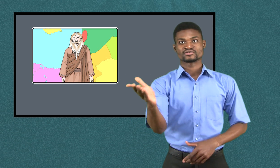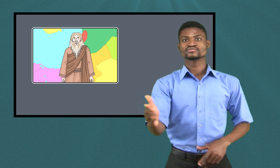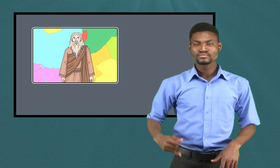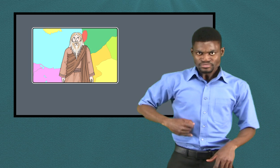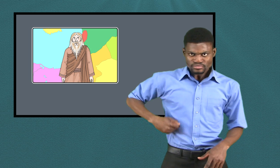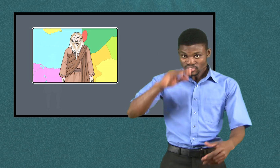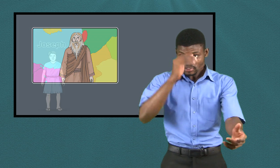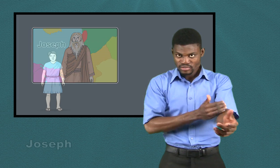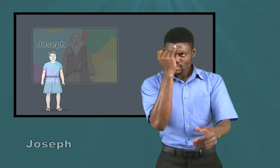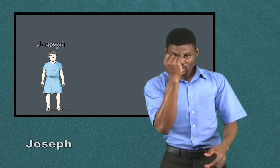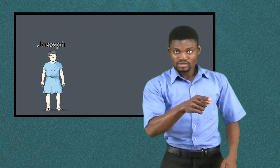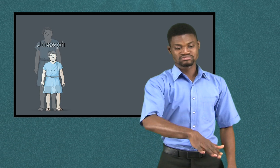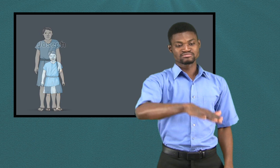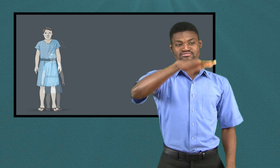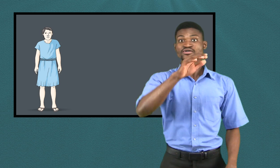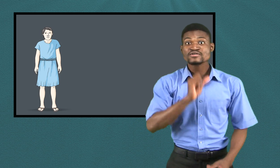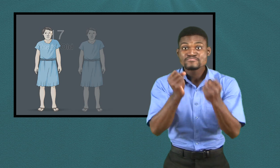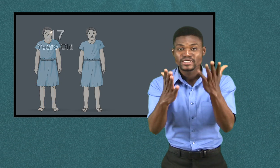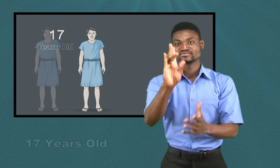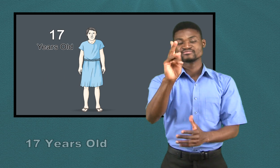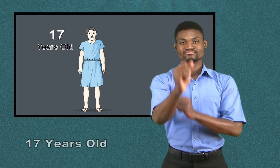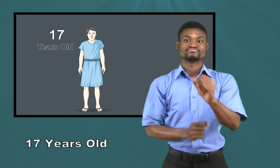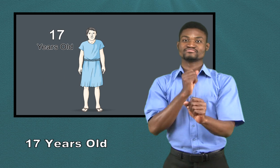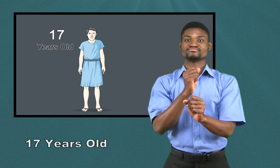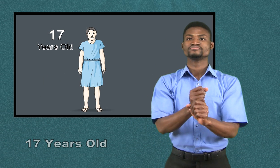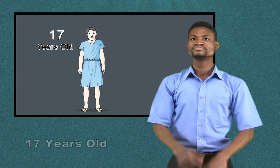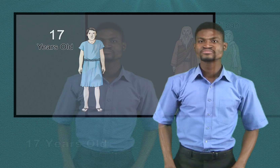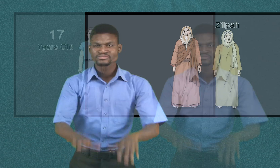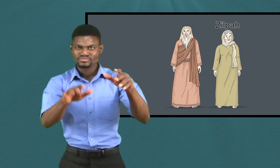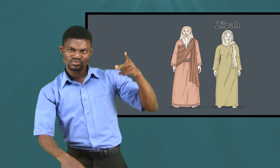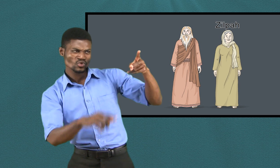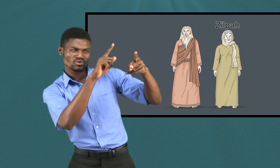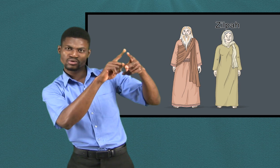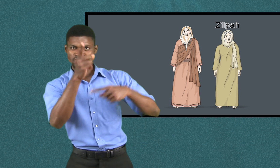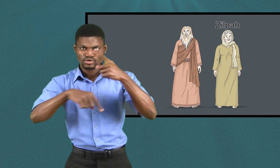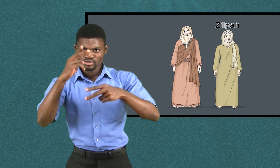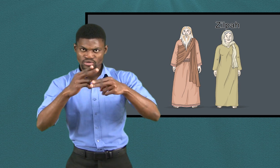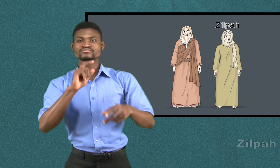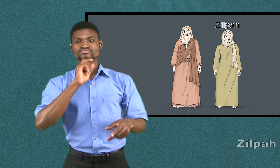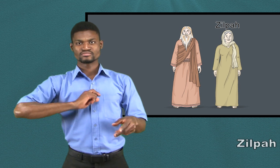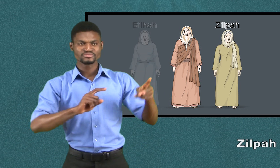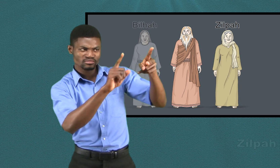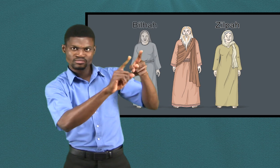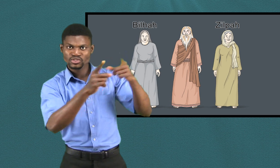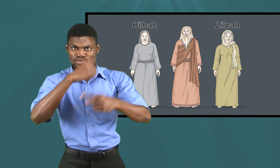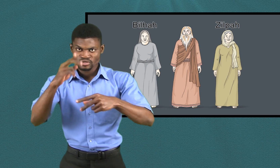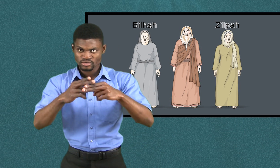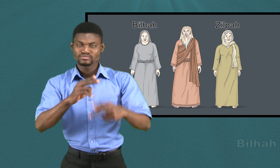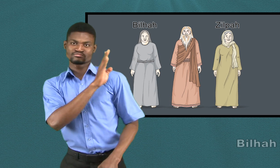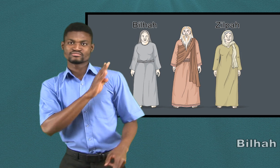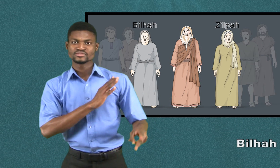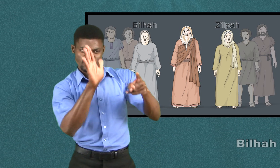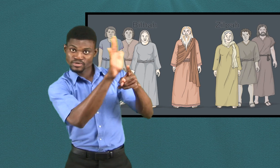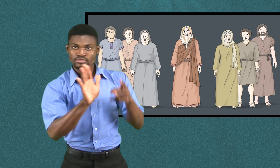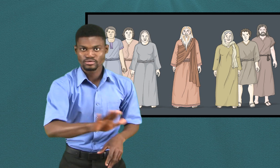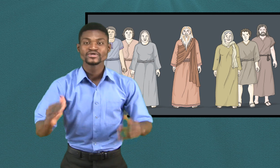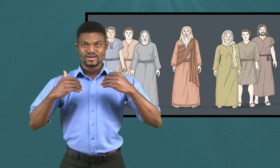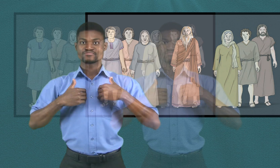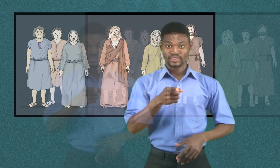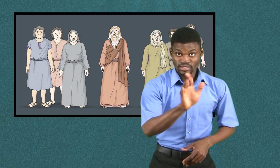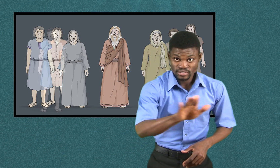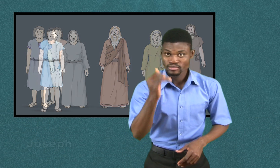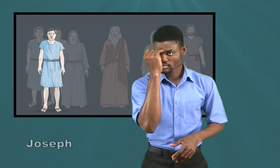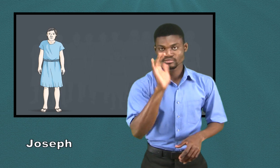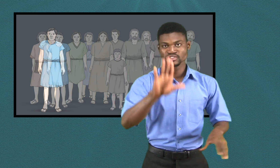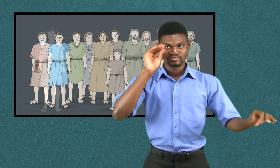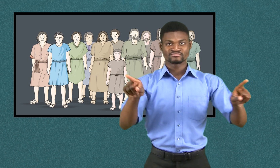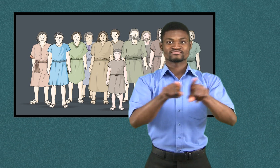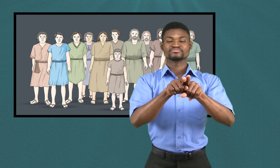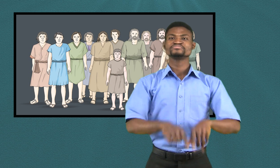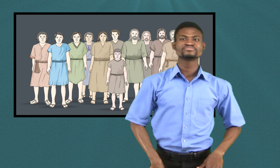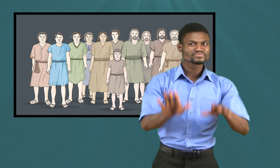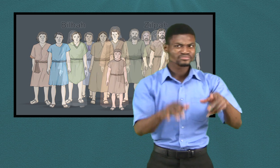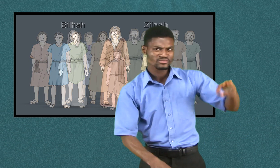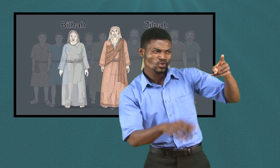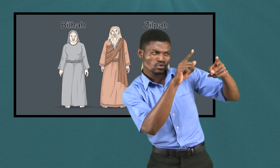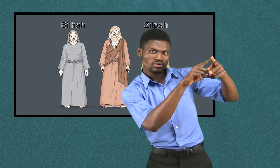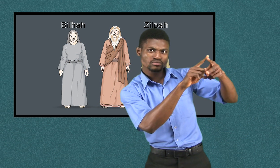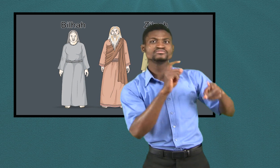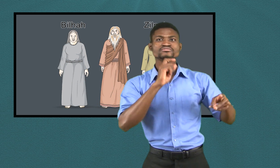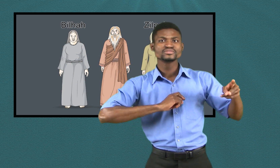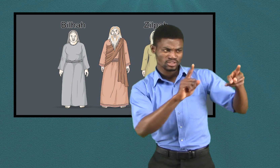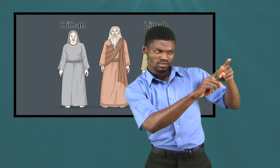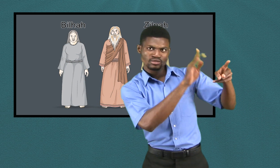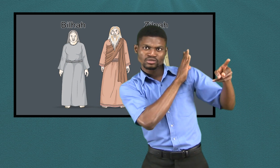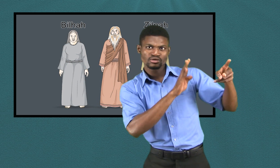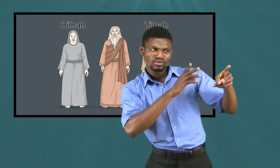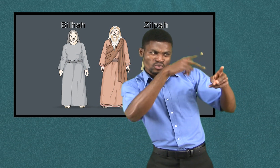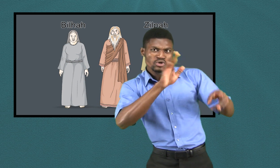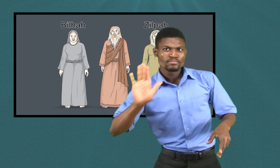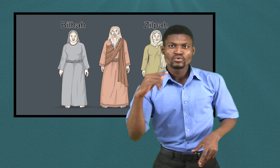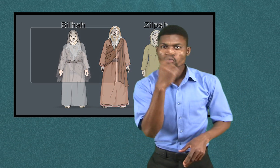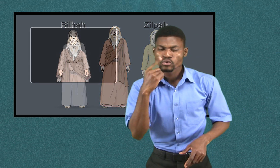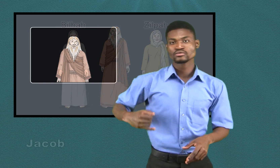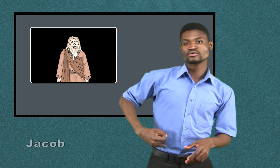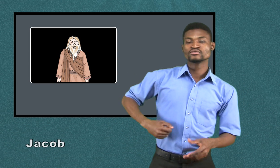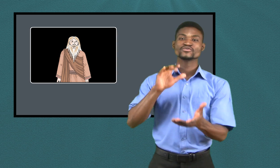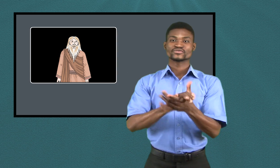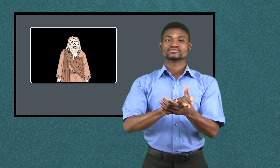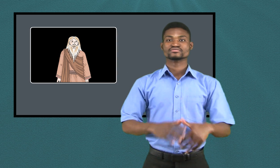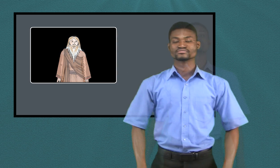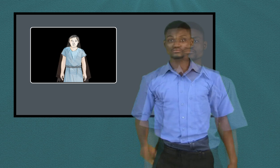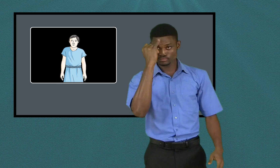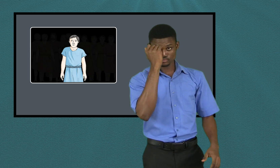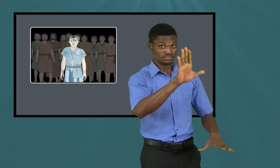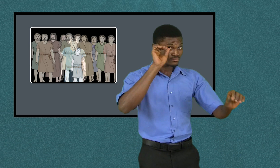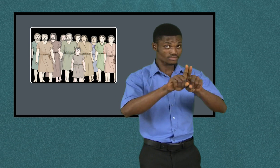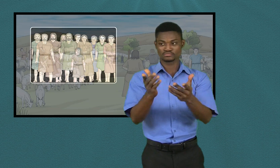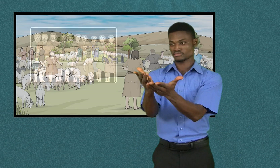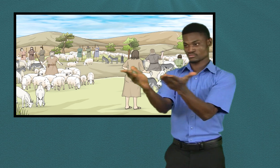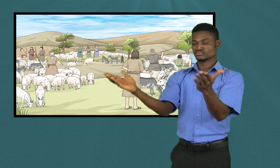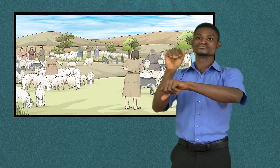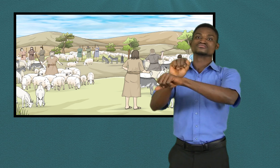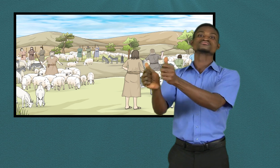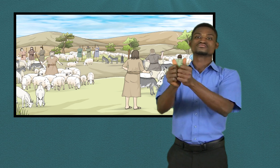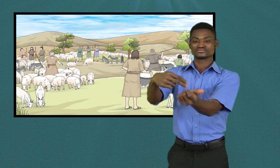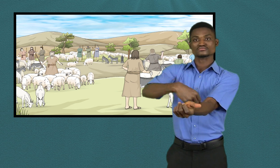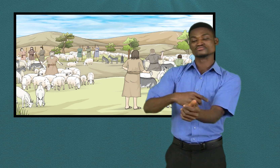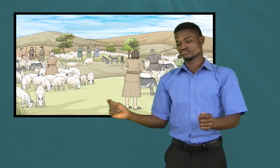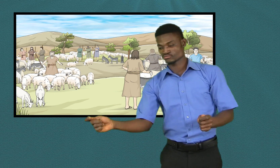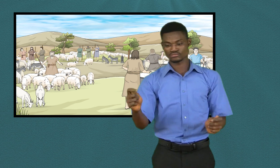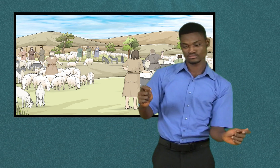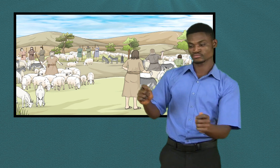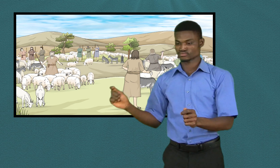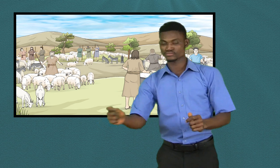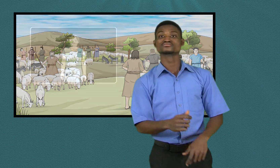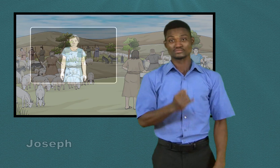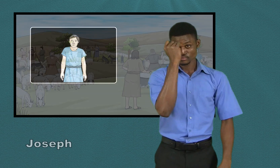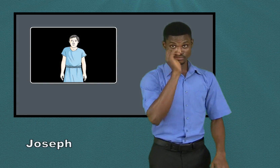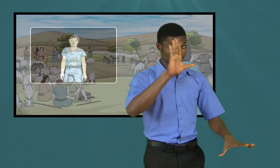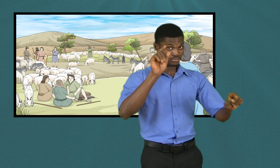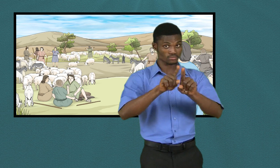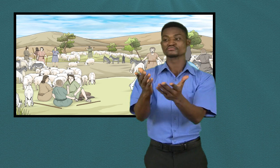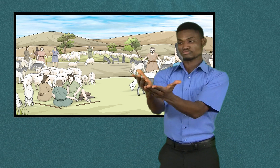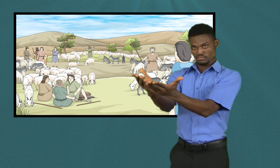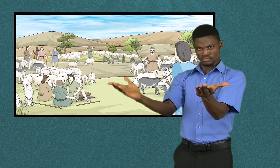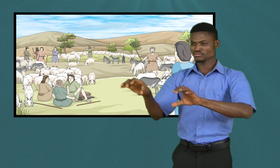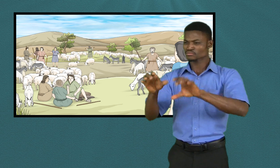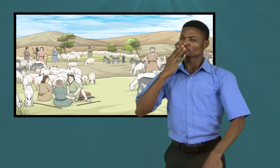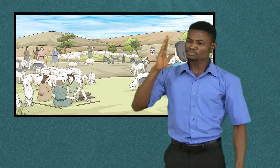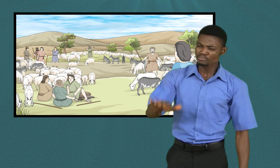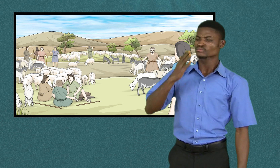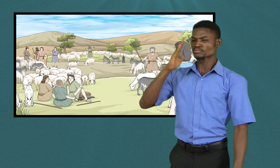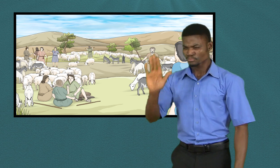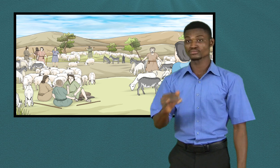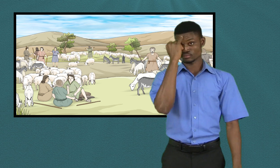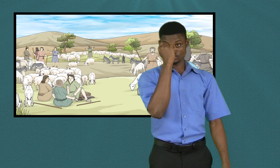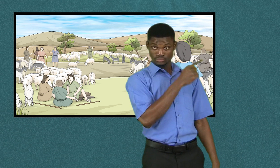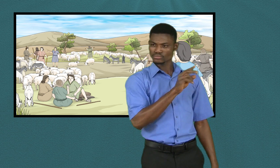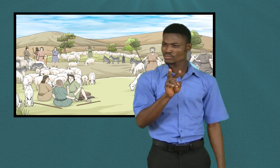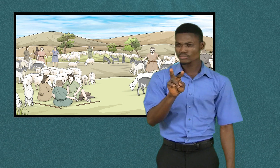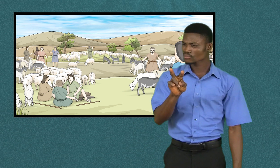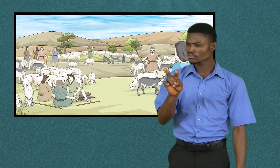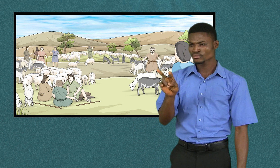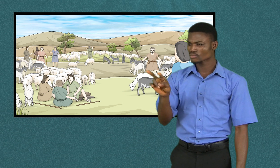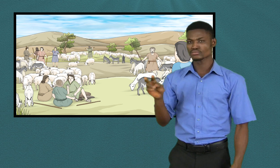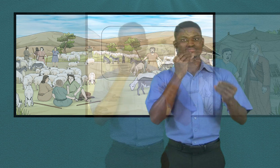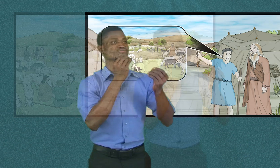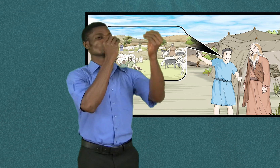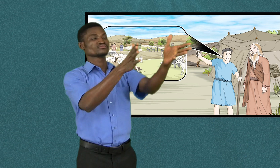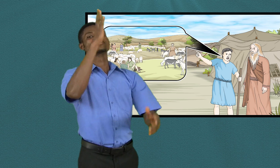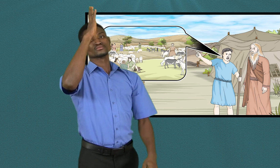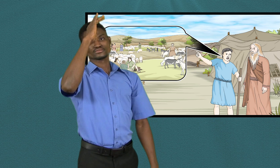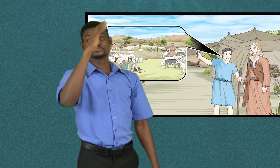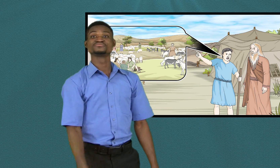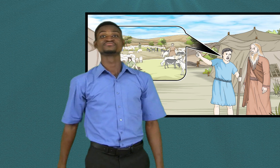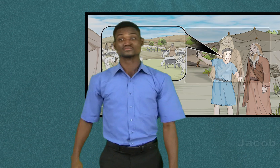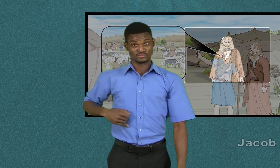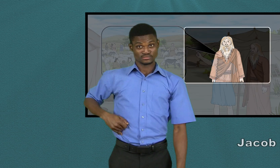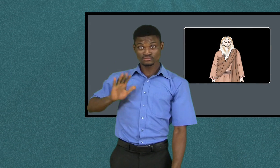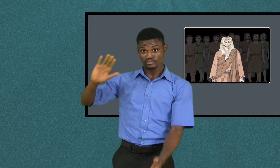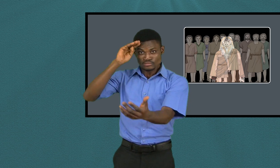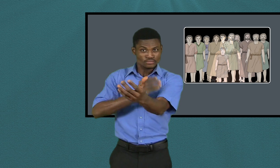When Joseph was seventeen years old, he was tending the flock with his brothers, the sons of his father’s wives Bilhah and Zilpah, and he brought their father a bad report about them.